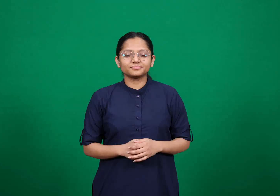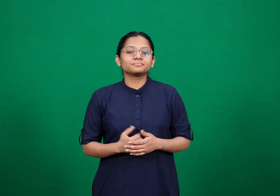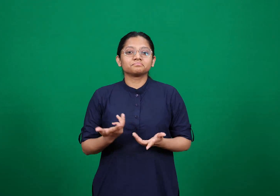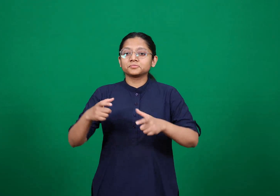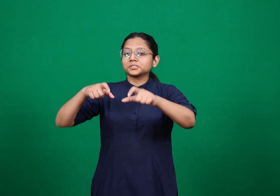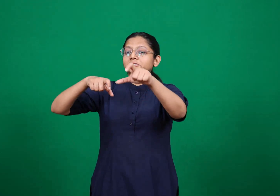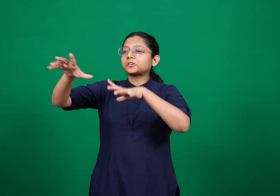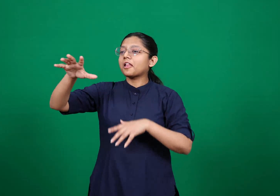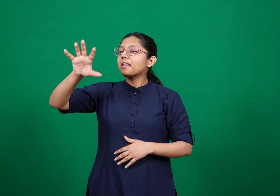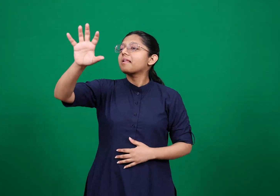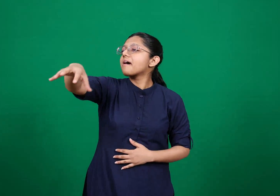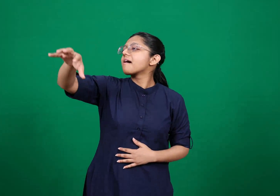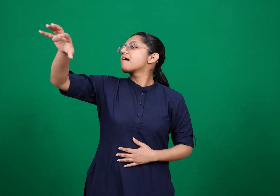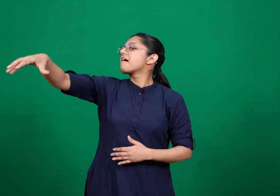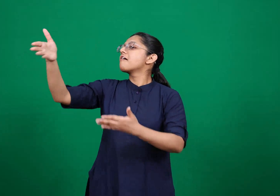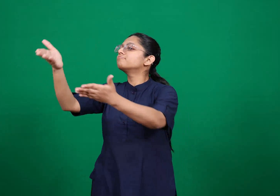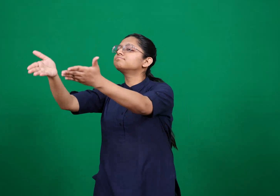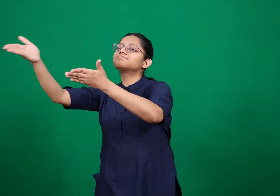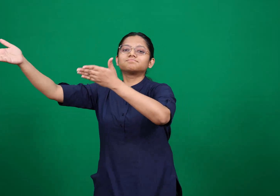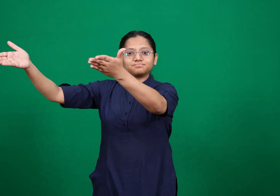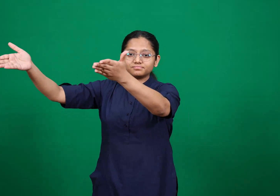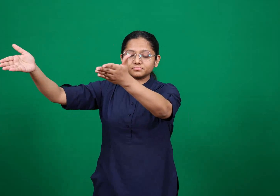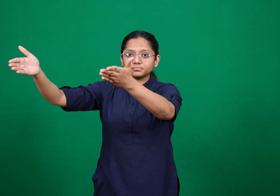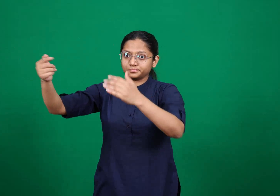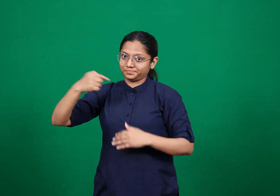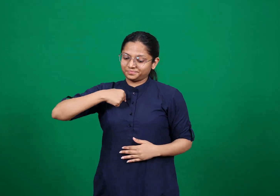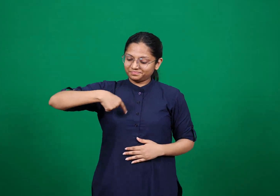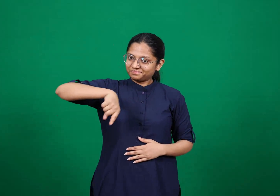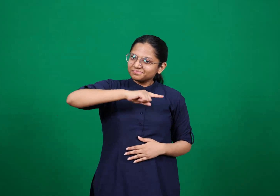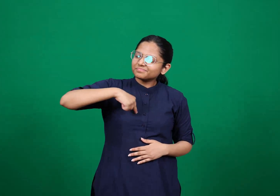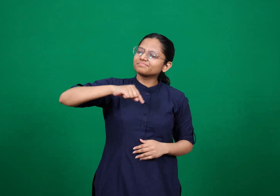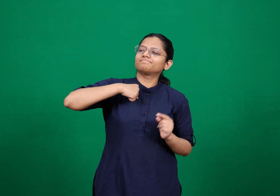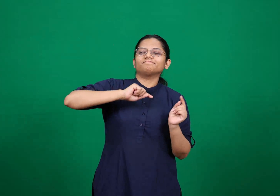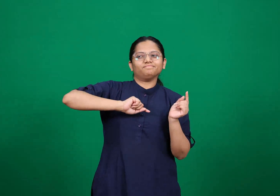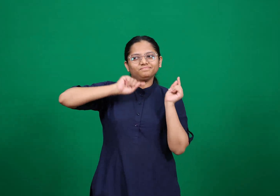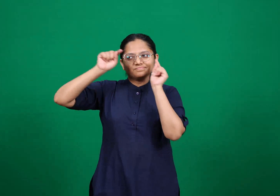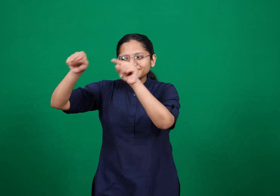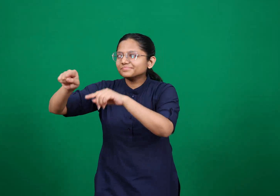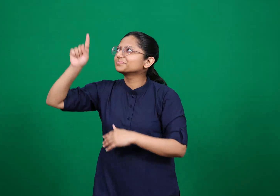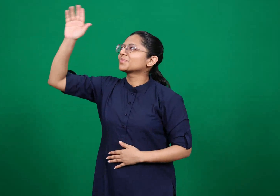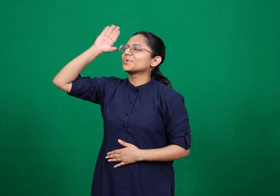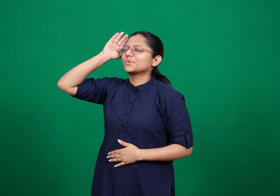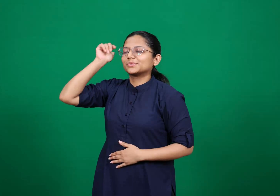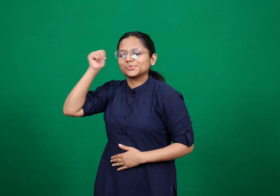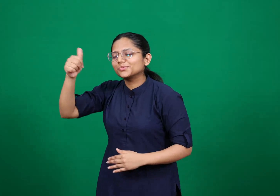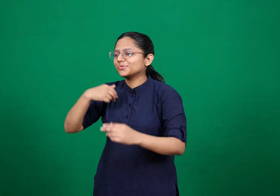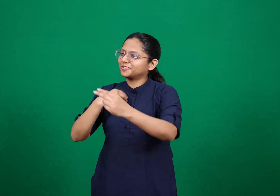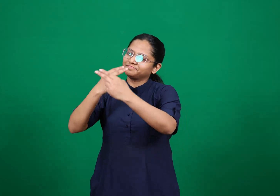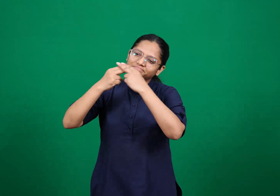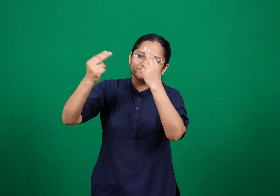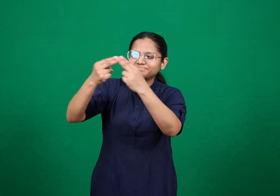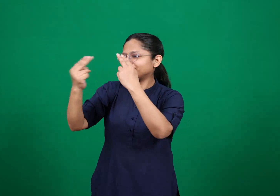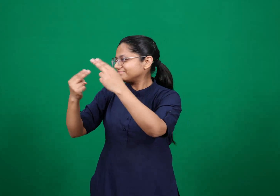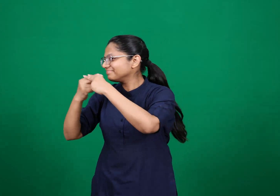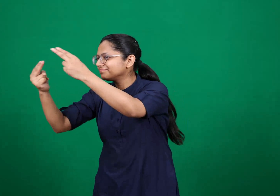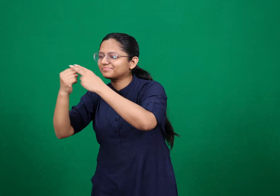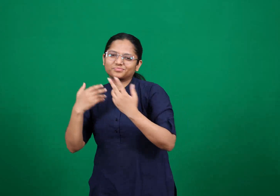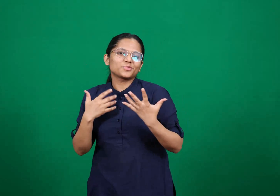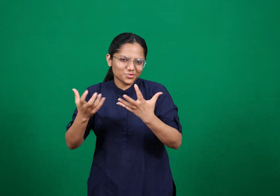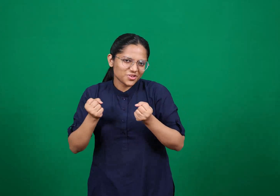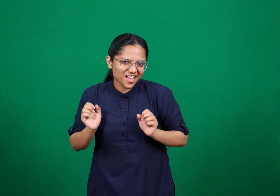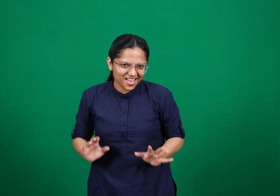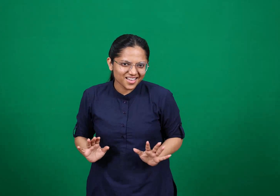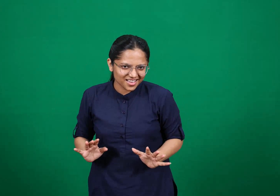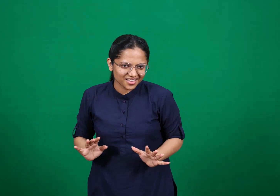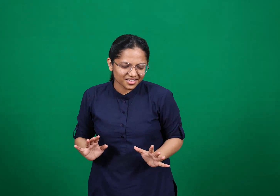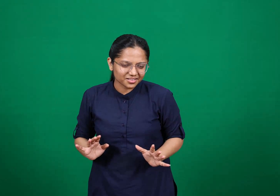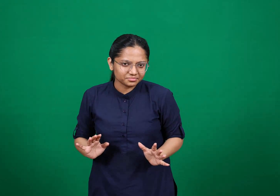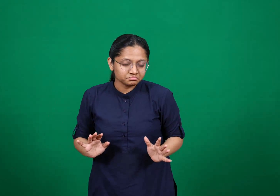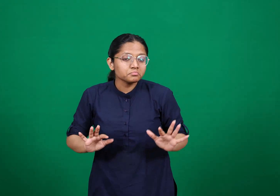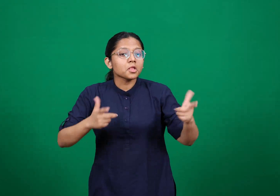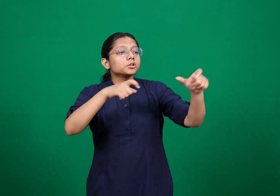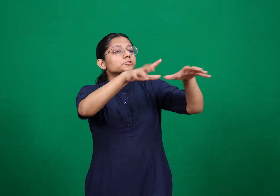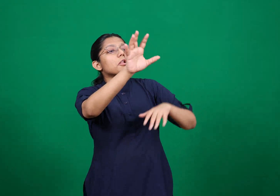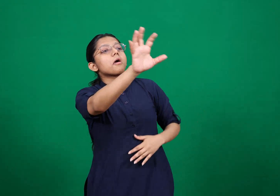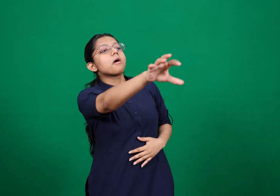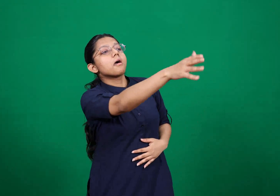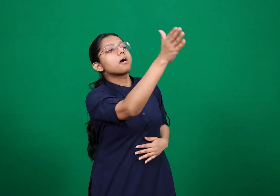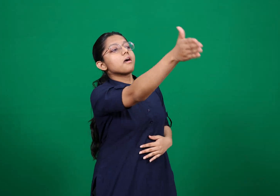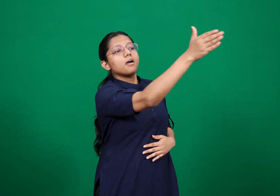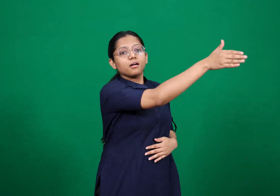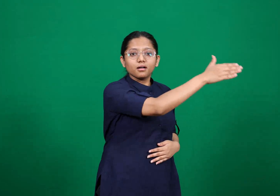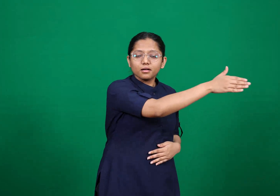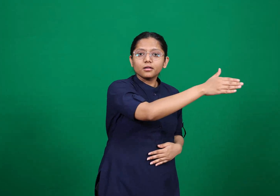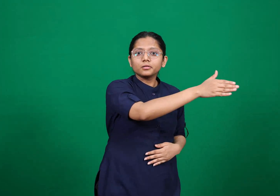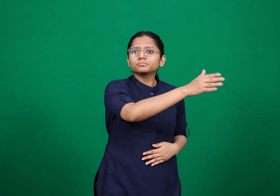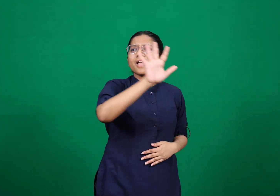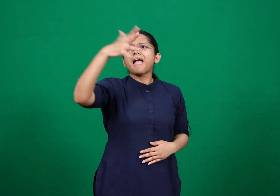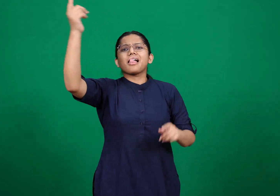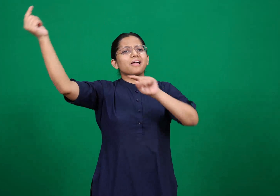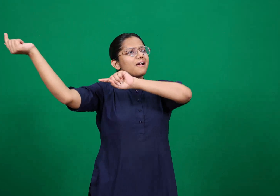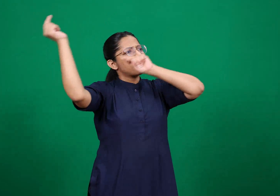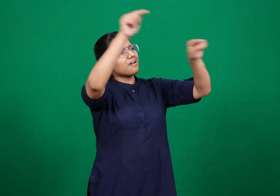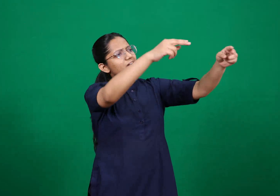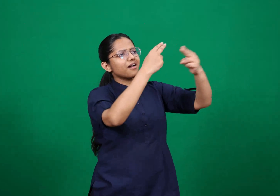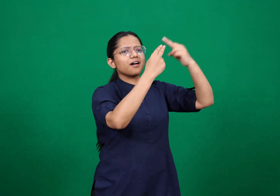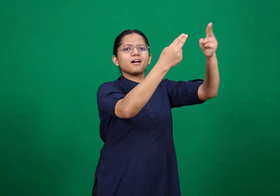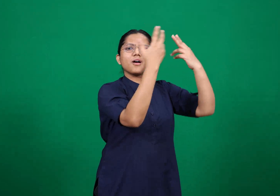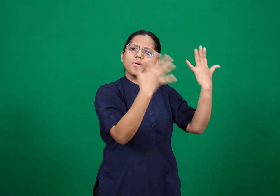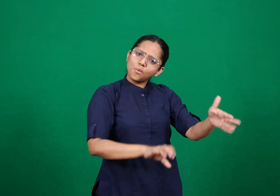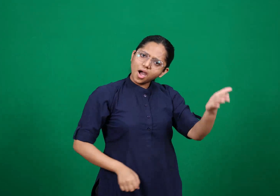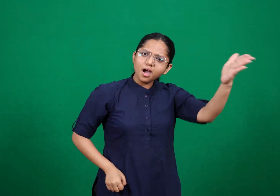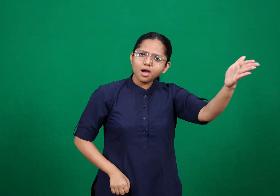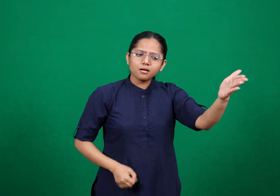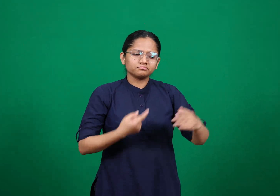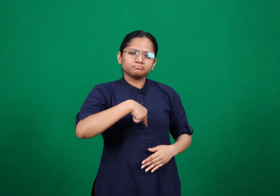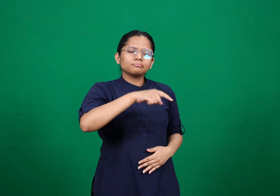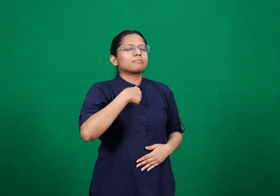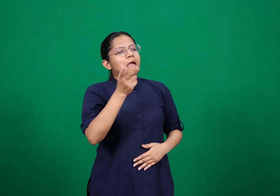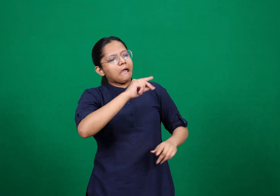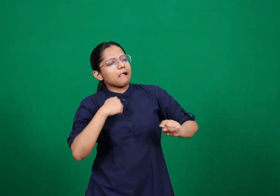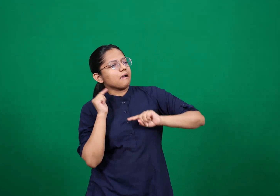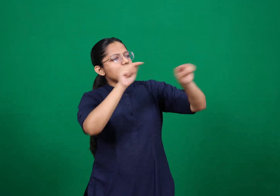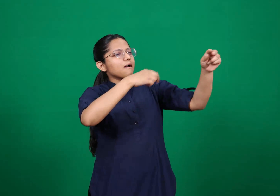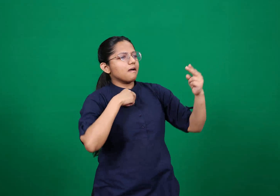so that we can preach the gospel in the regions beyond you.